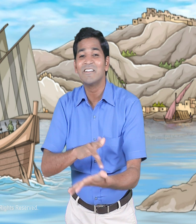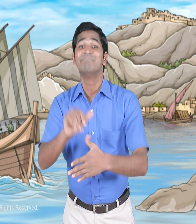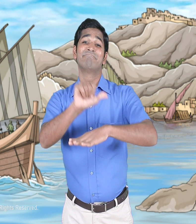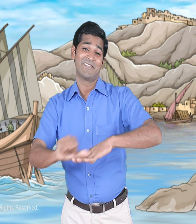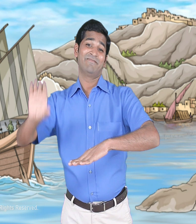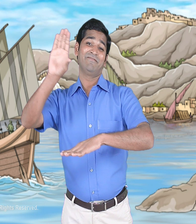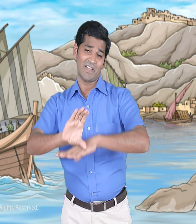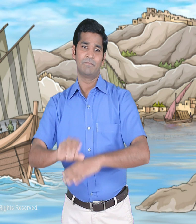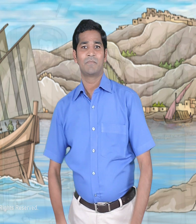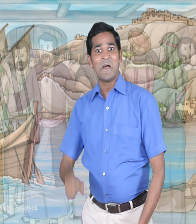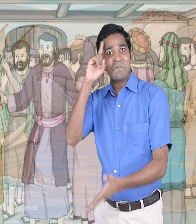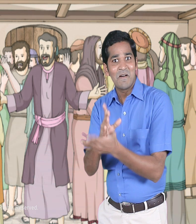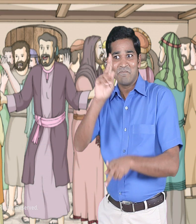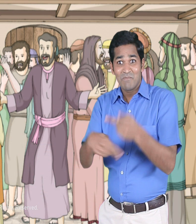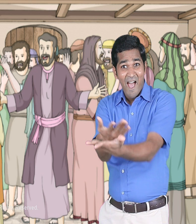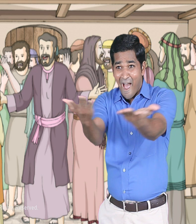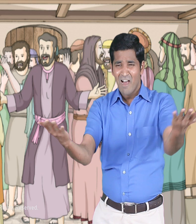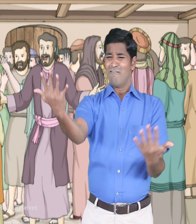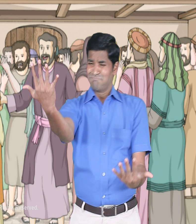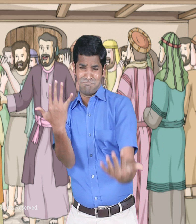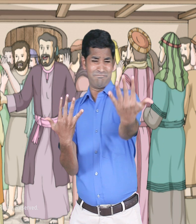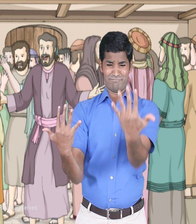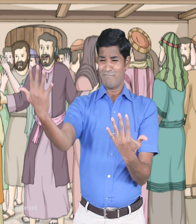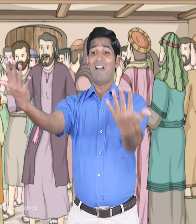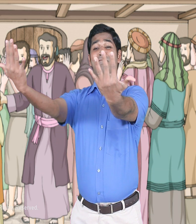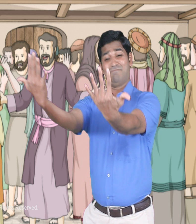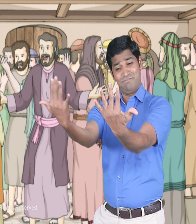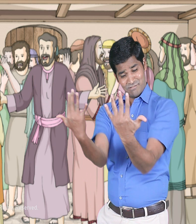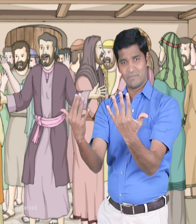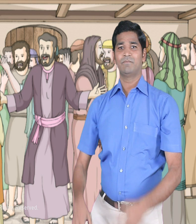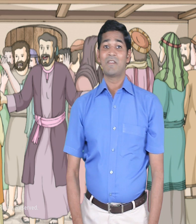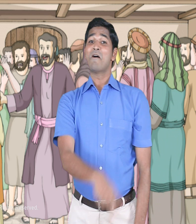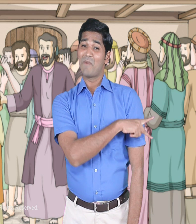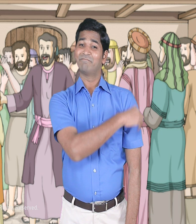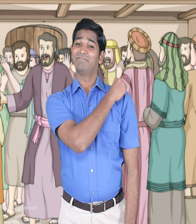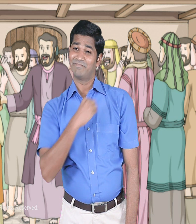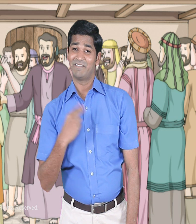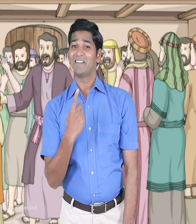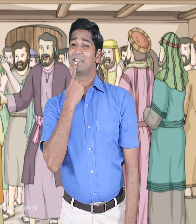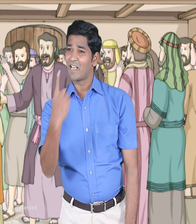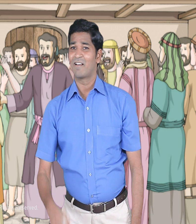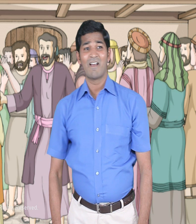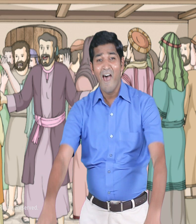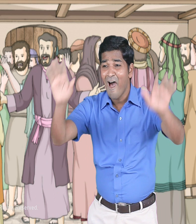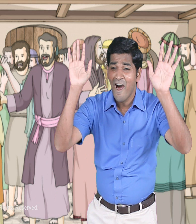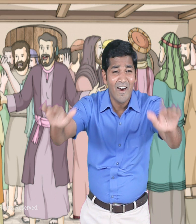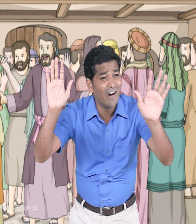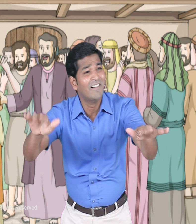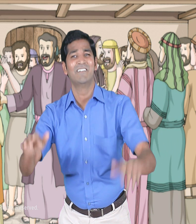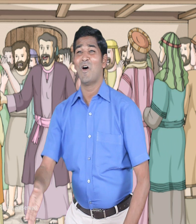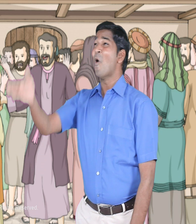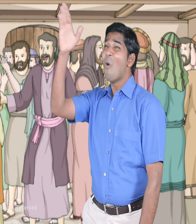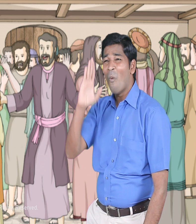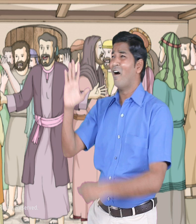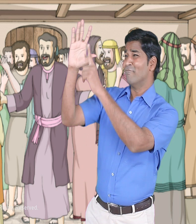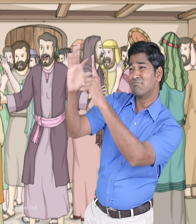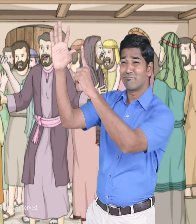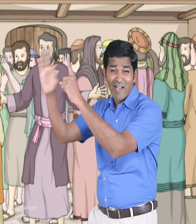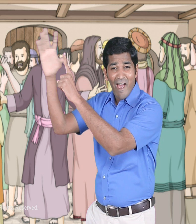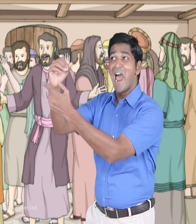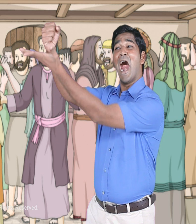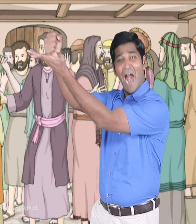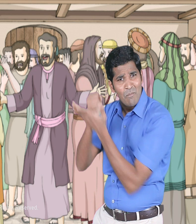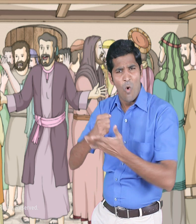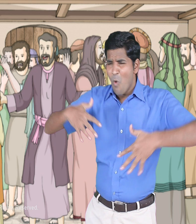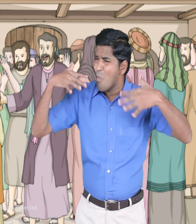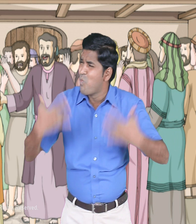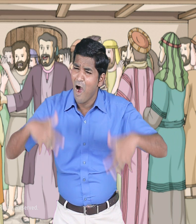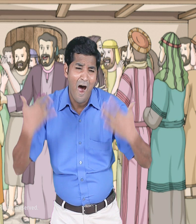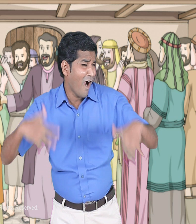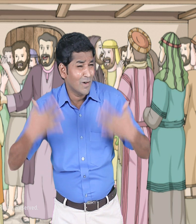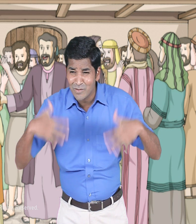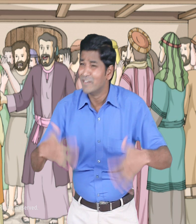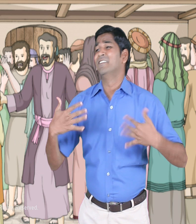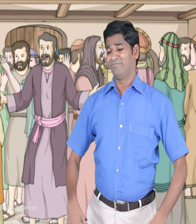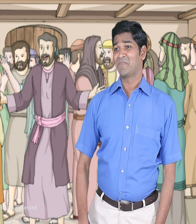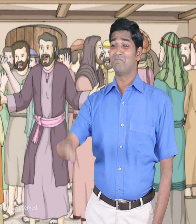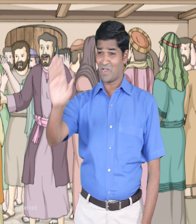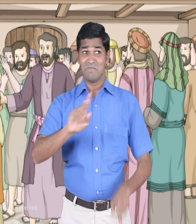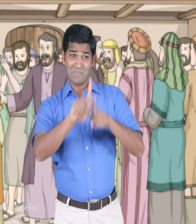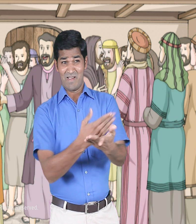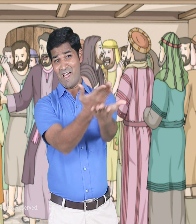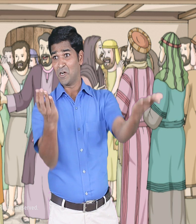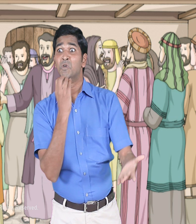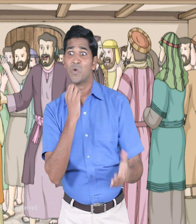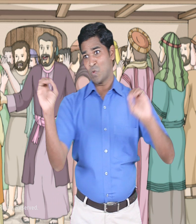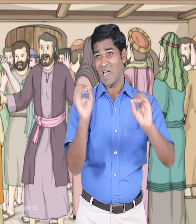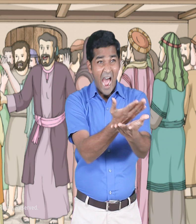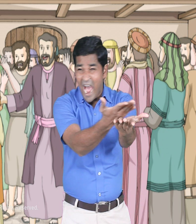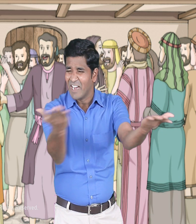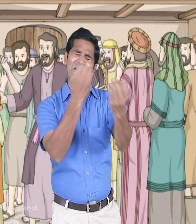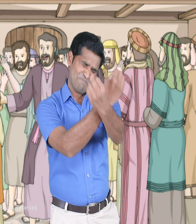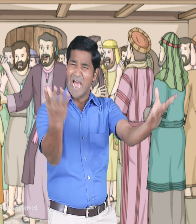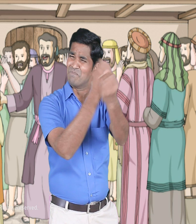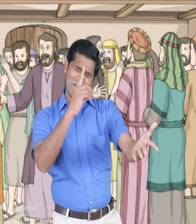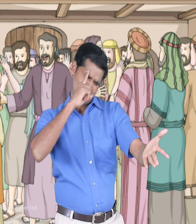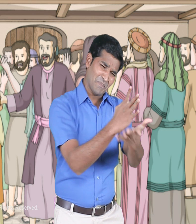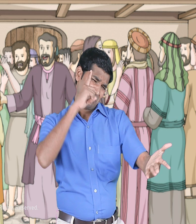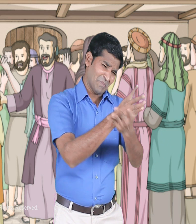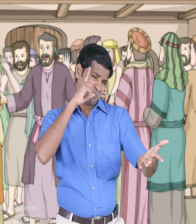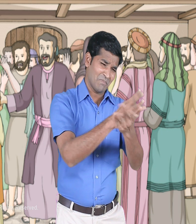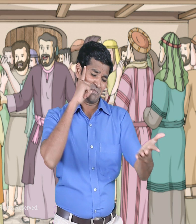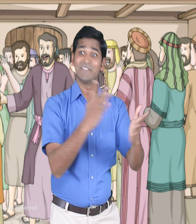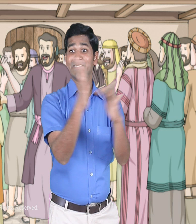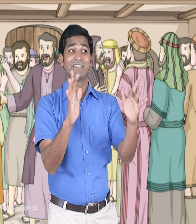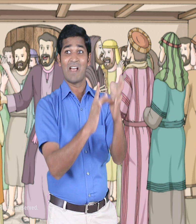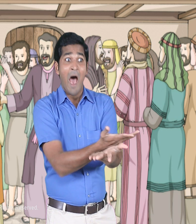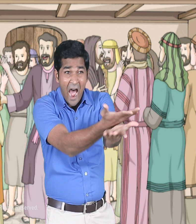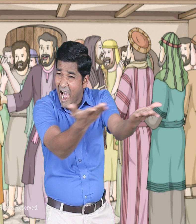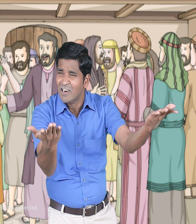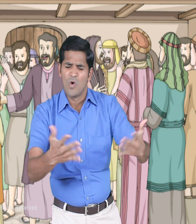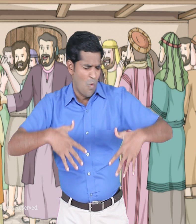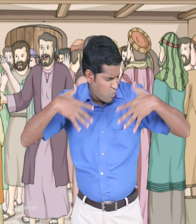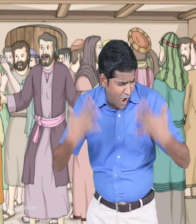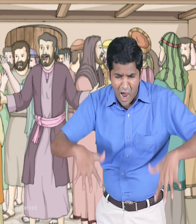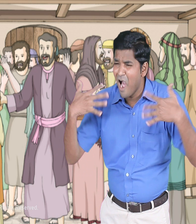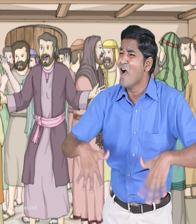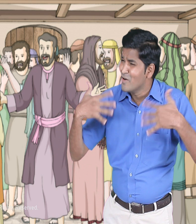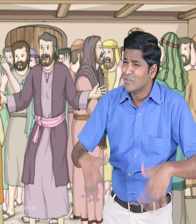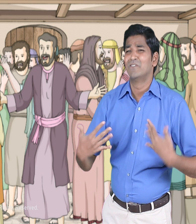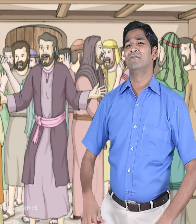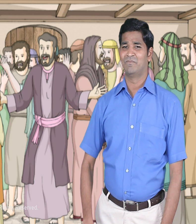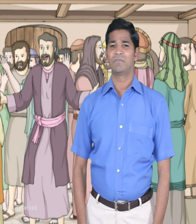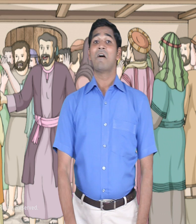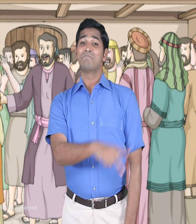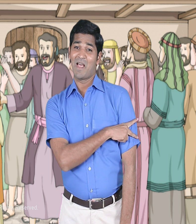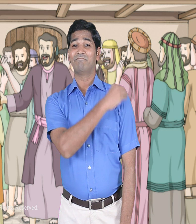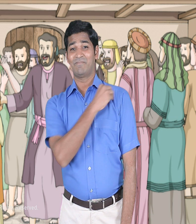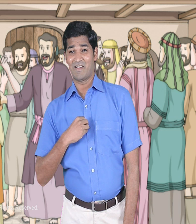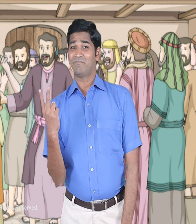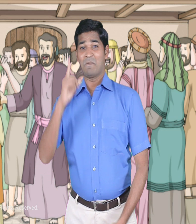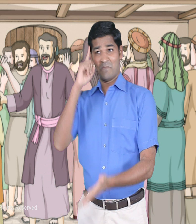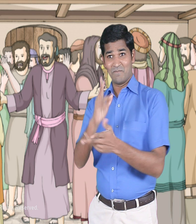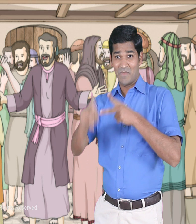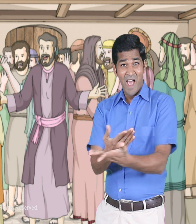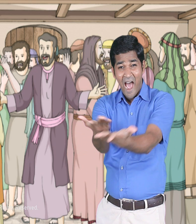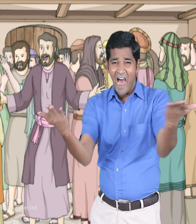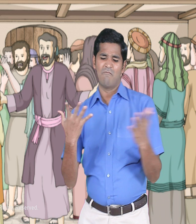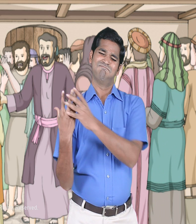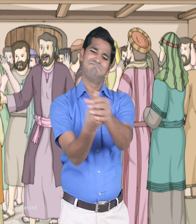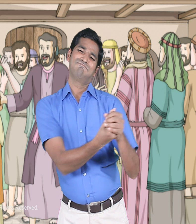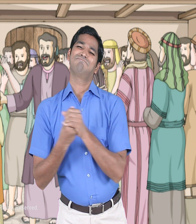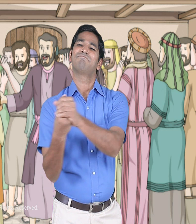When they arrived, they gathered the church together and reported all that God had done through them, and how He had opened the door of faith to the Gentiles.